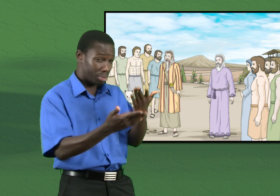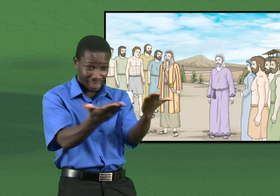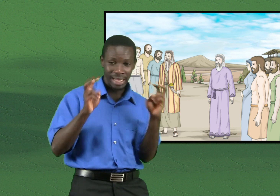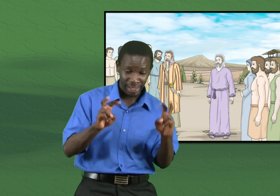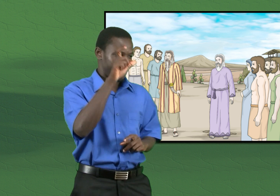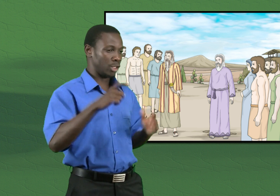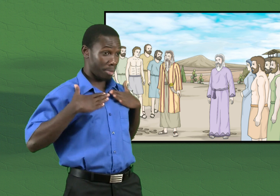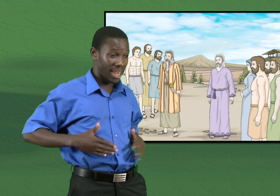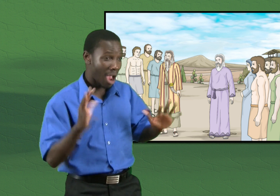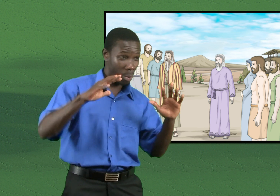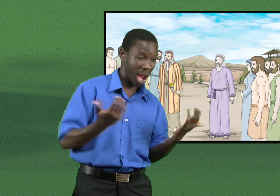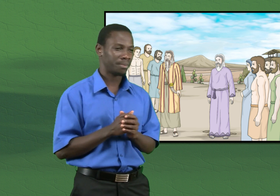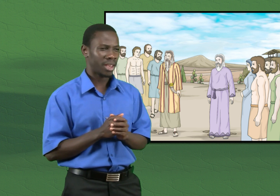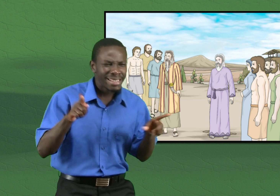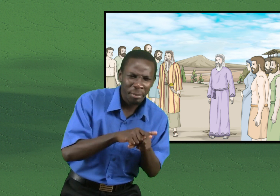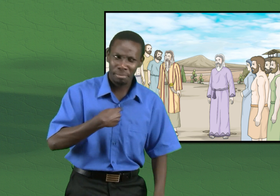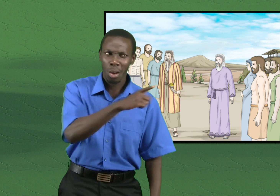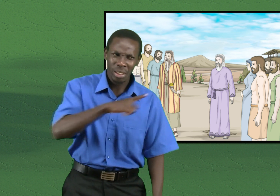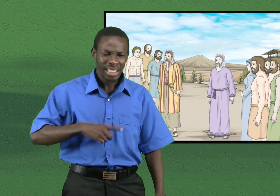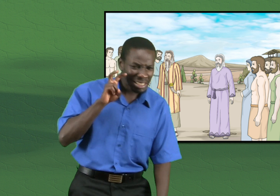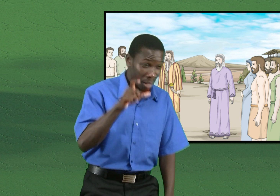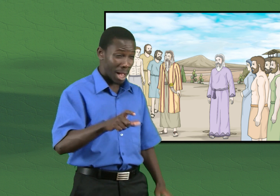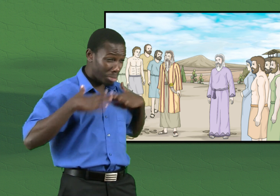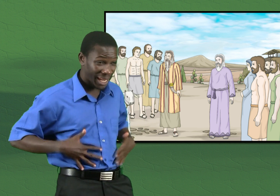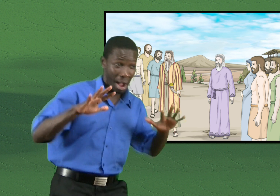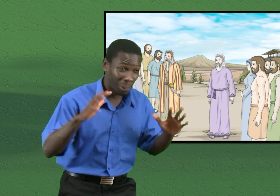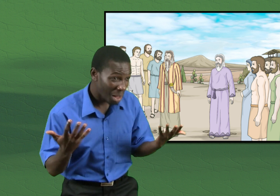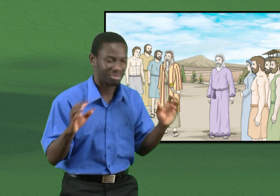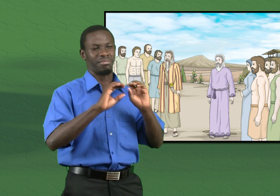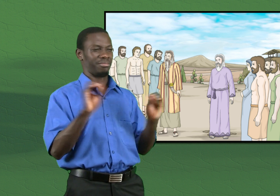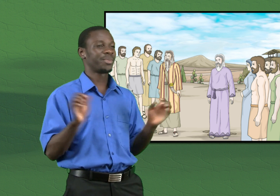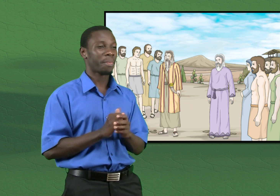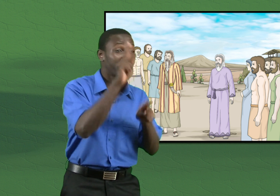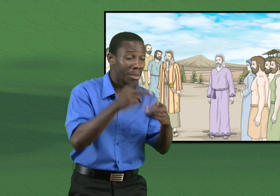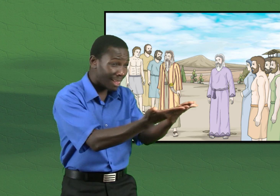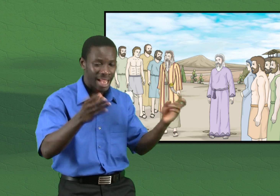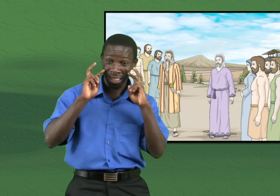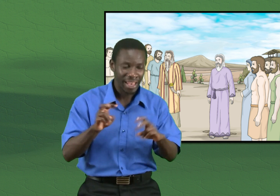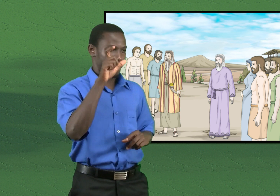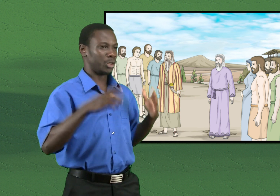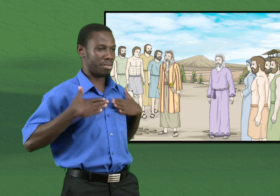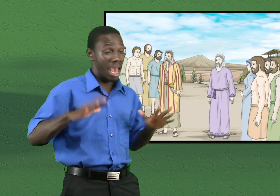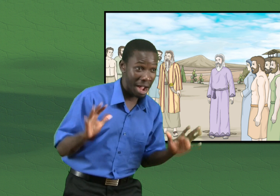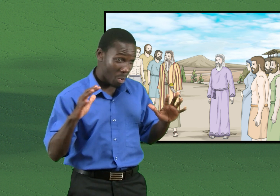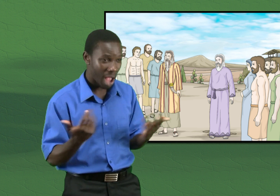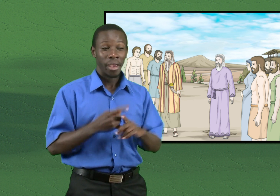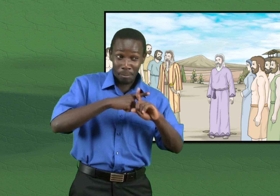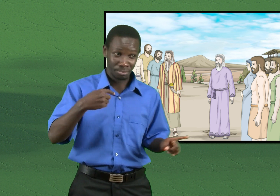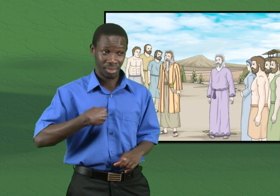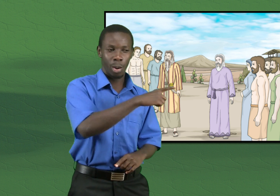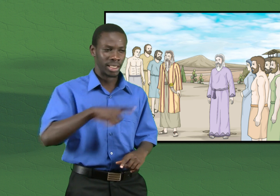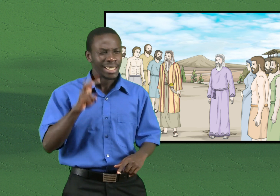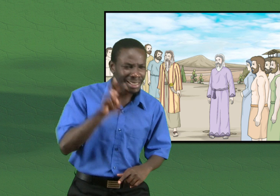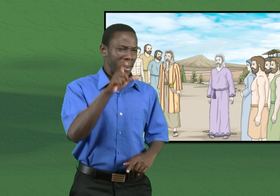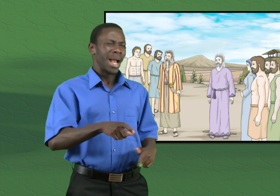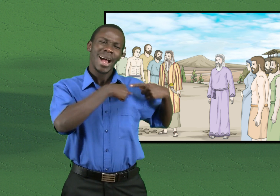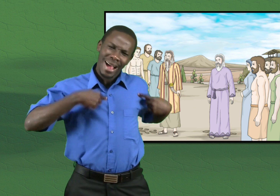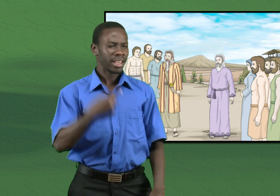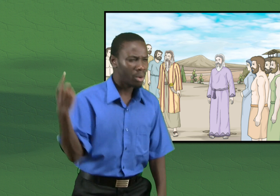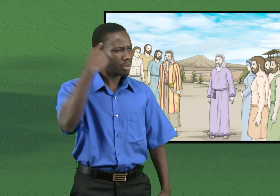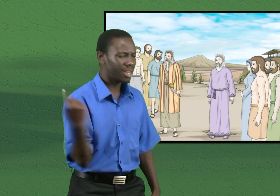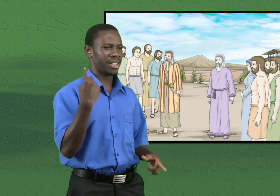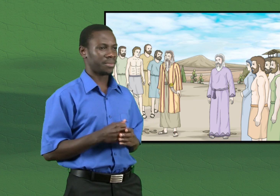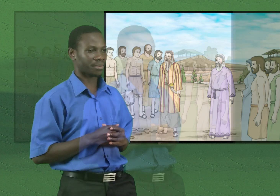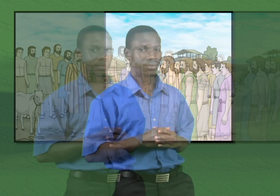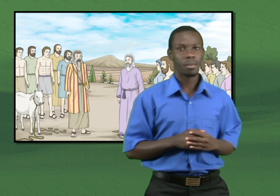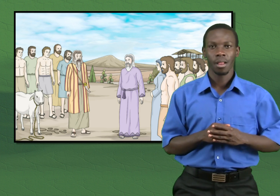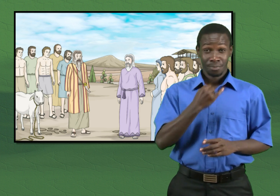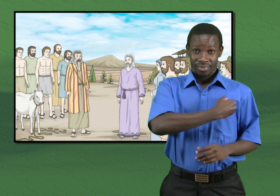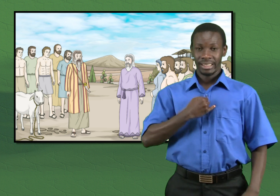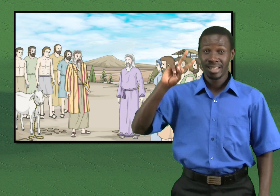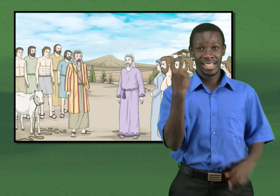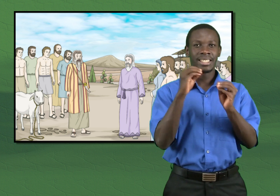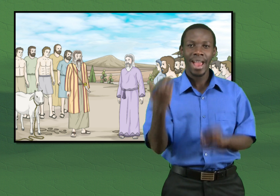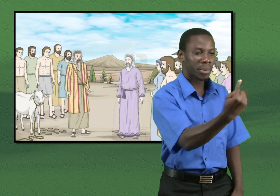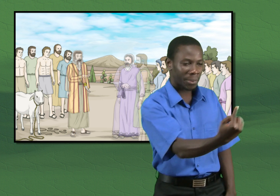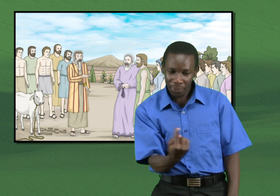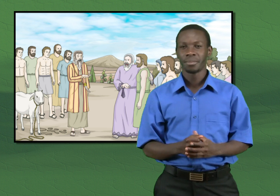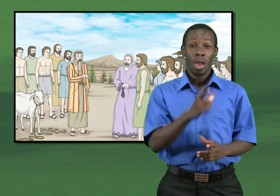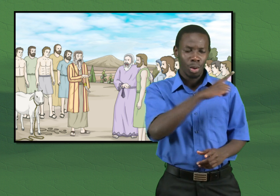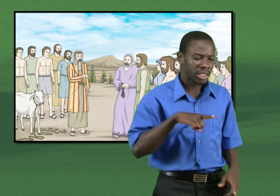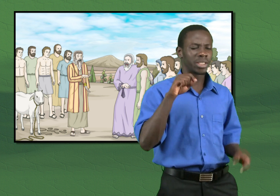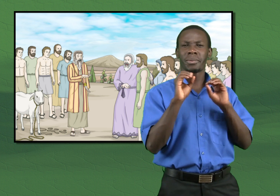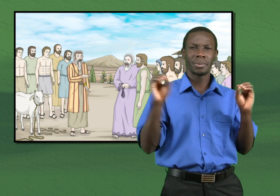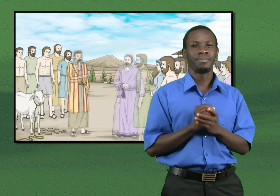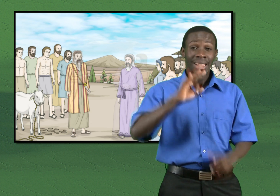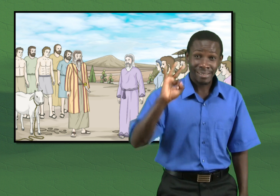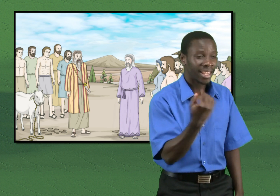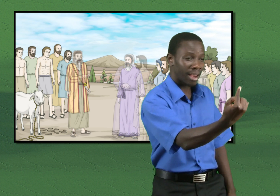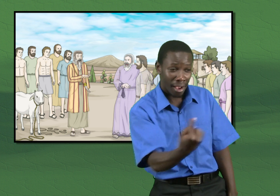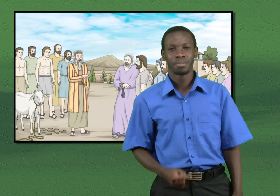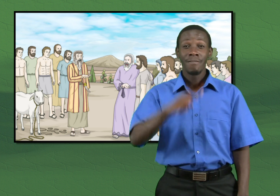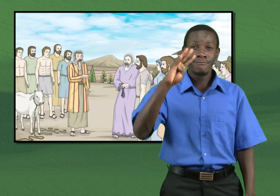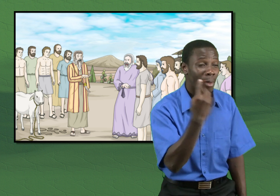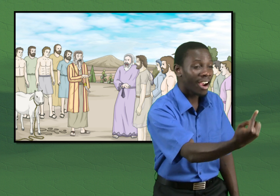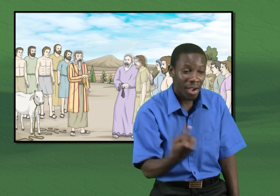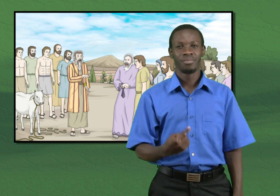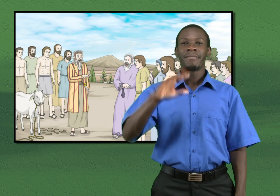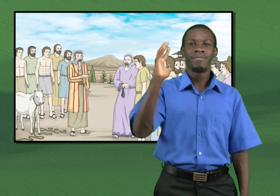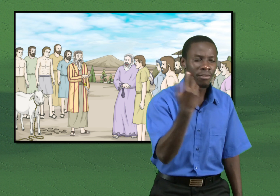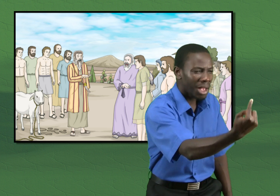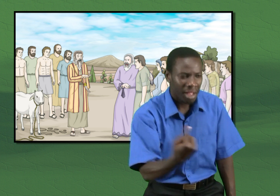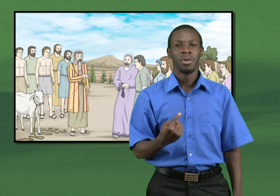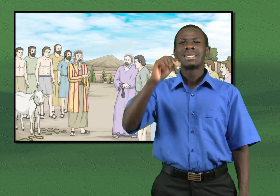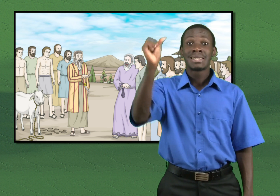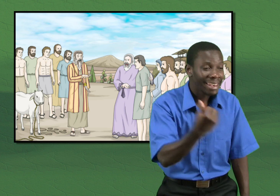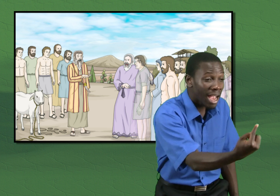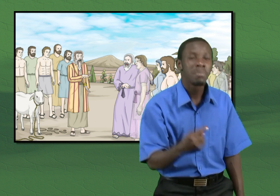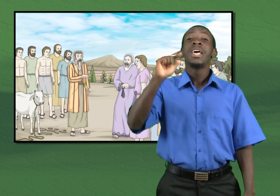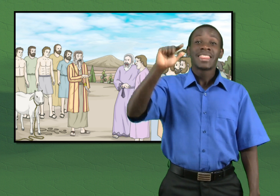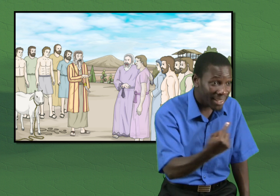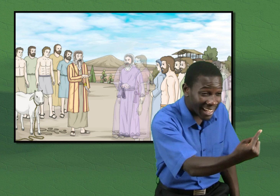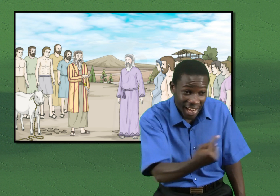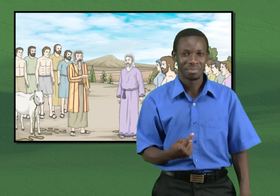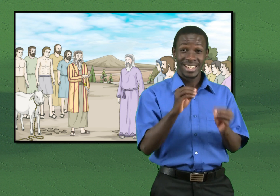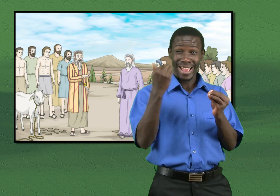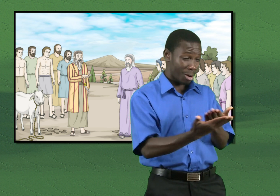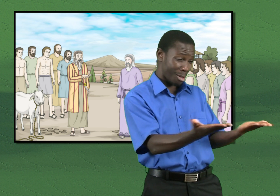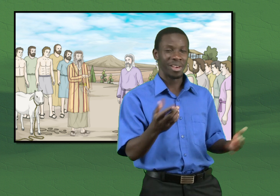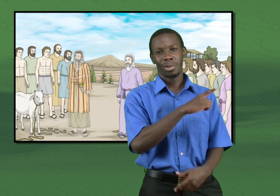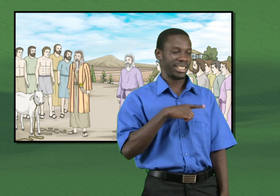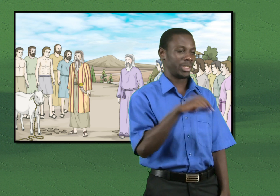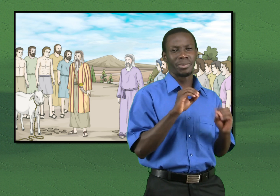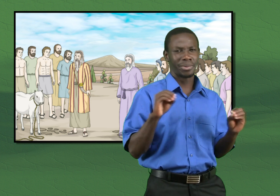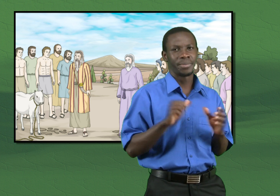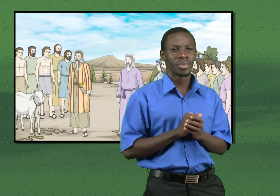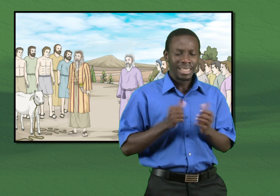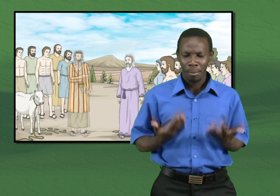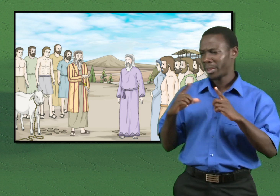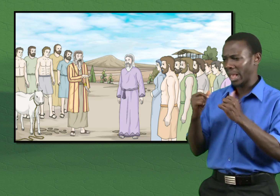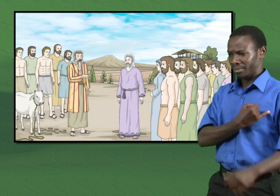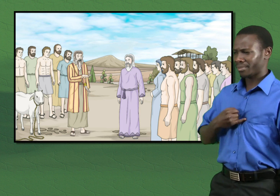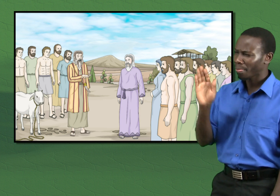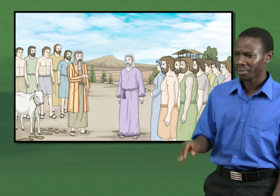Then Jesse called Abinadab and presented him to Samuel, who said, “The LORD has not chosen this one either.” Next Jesse presented Shammah, but Samuel said, “The LORD has not chosen this one either.”